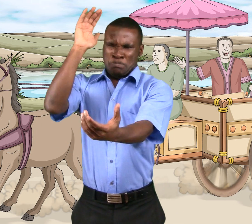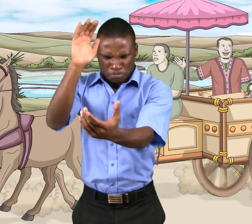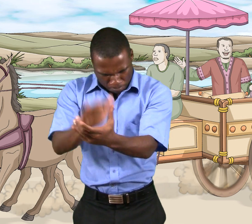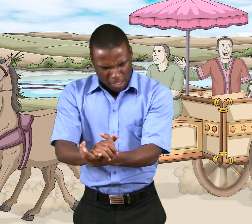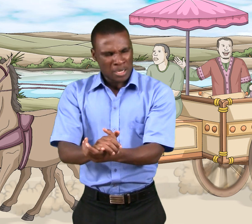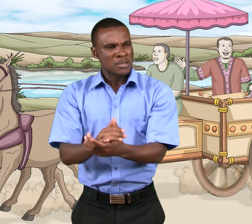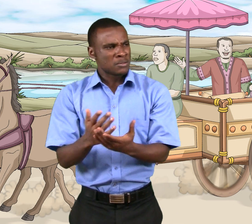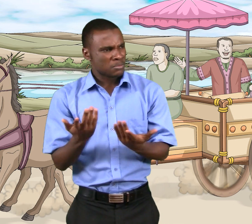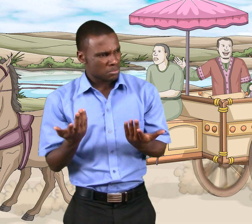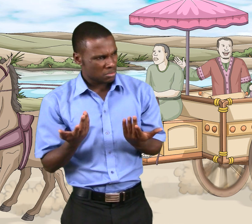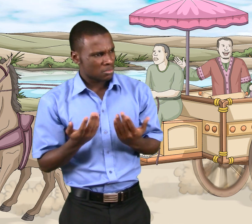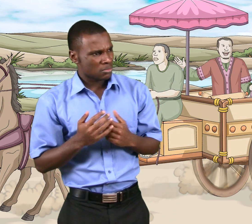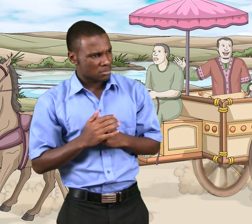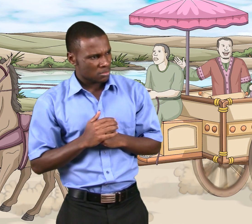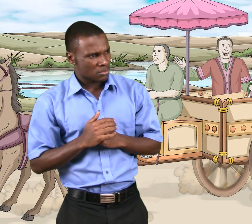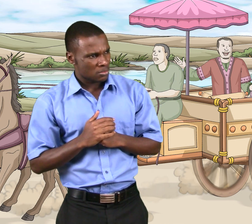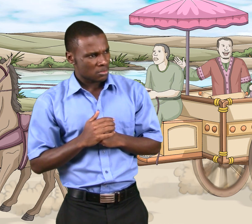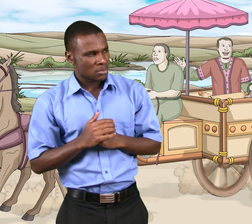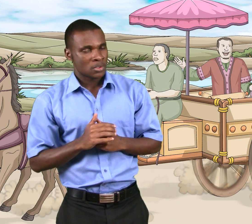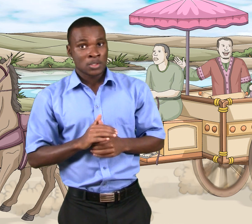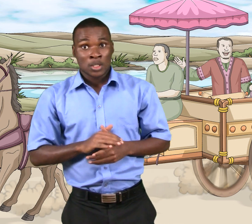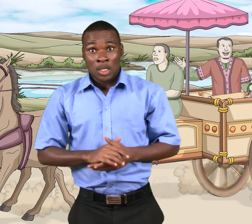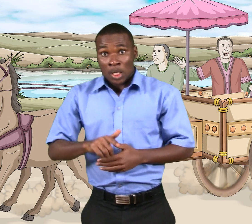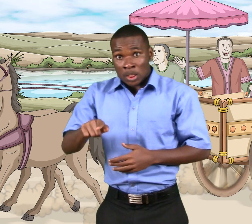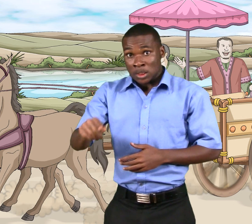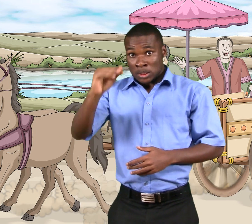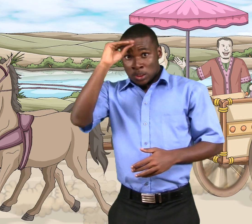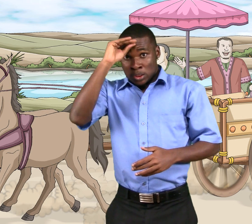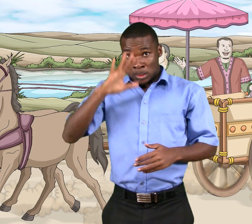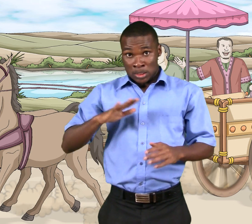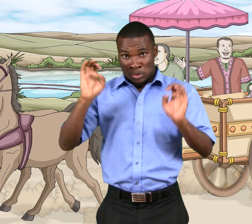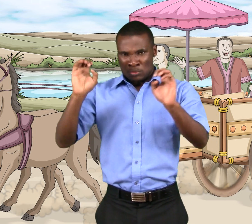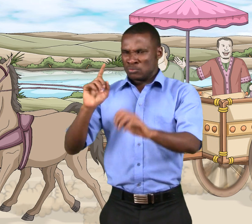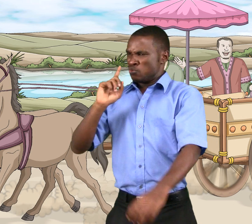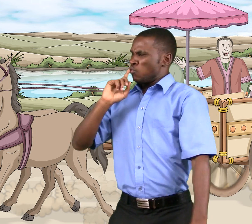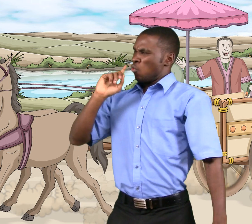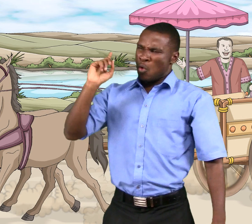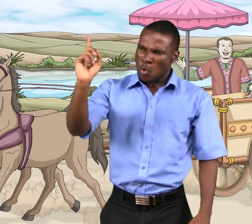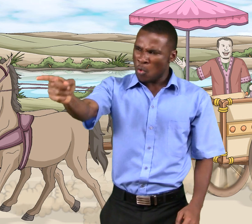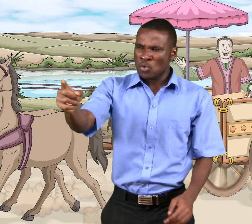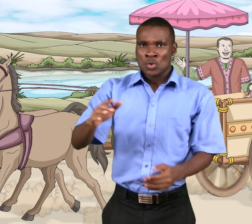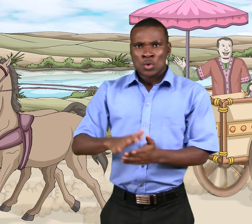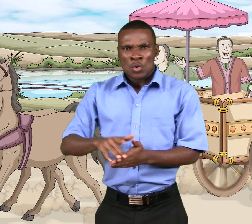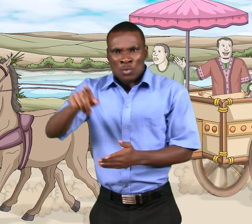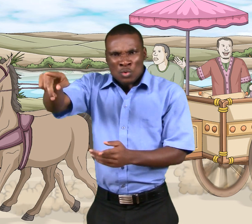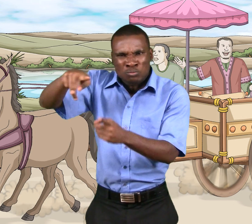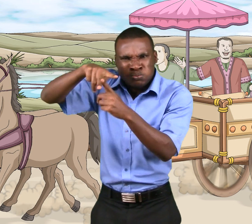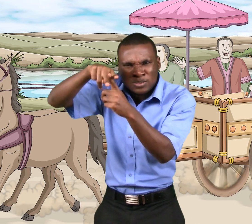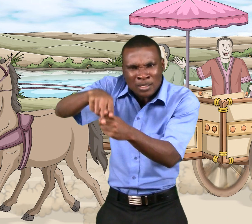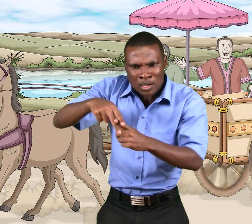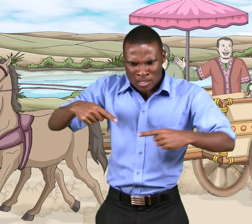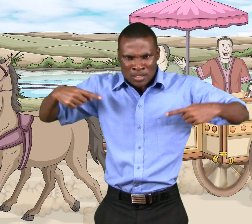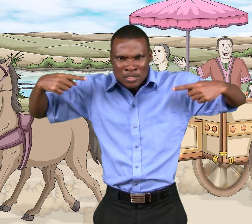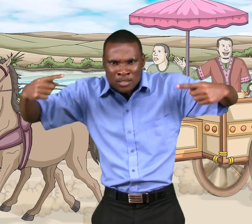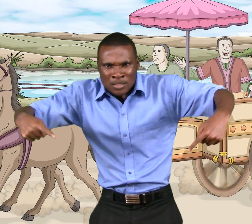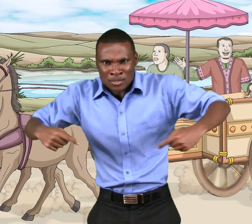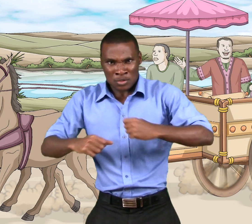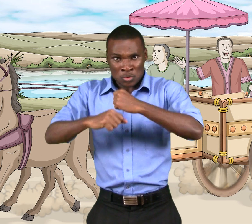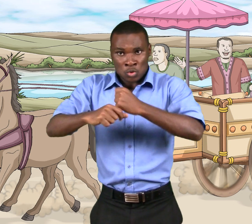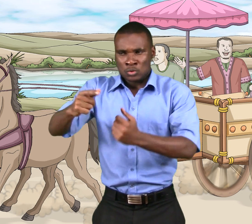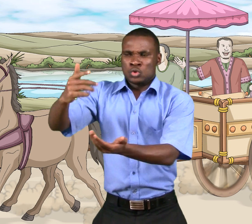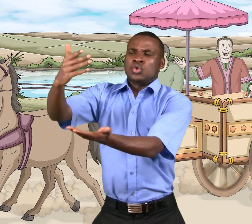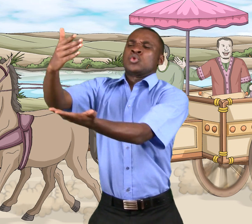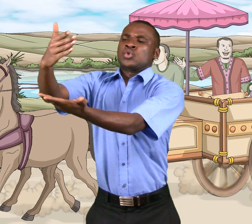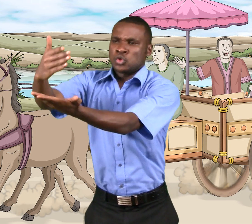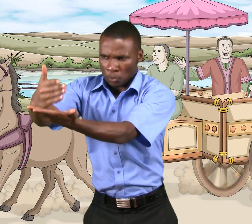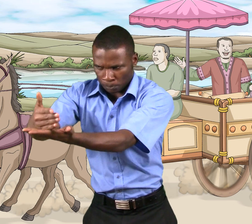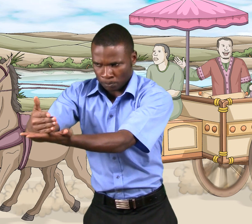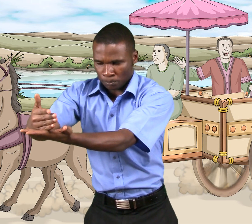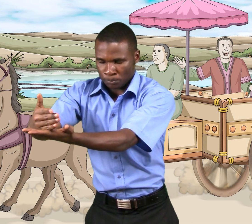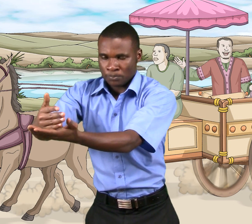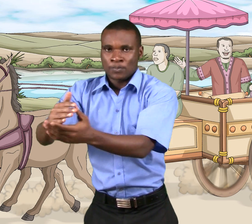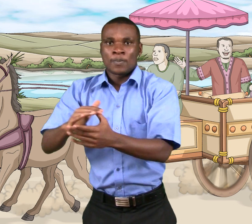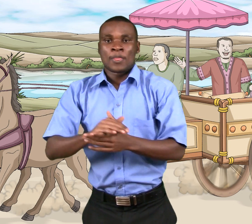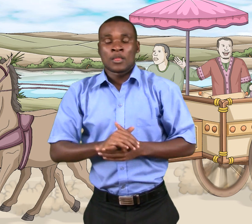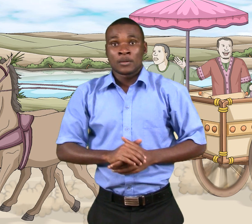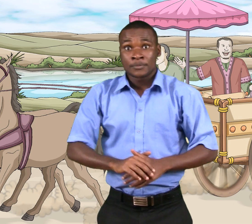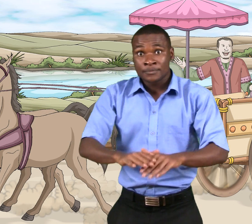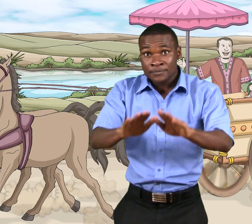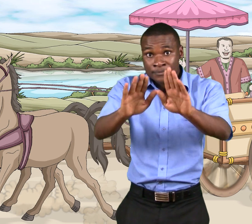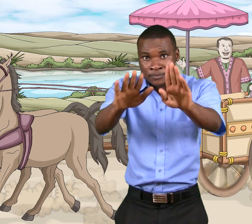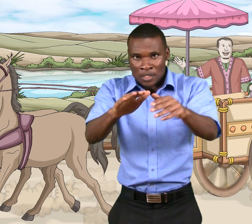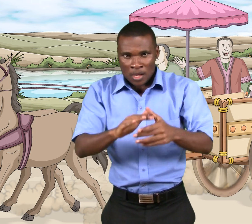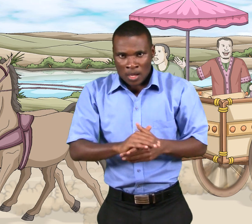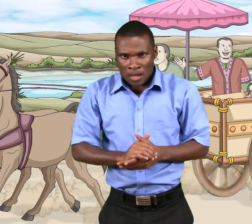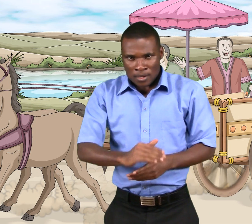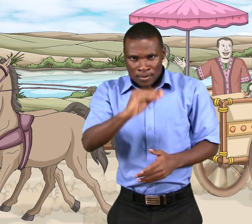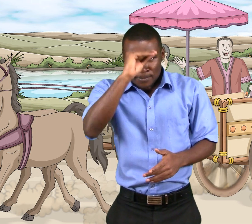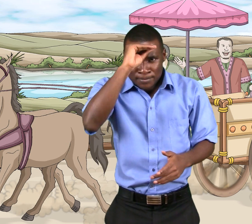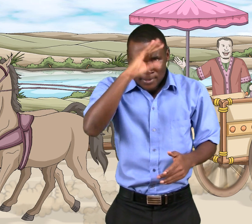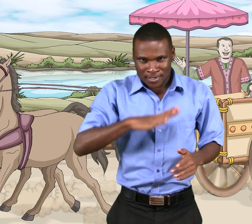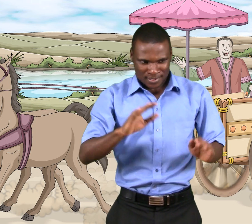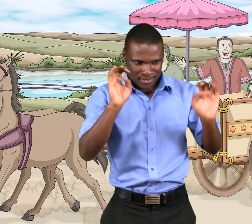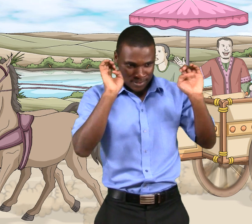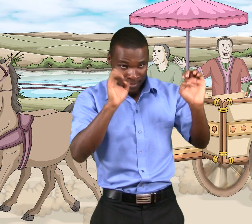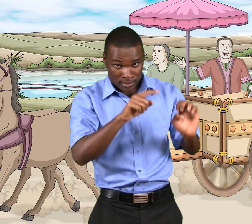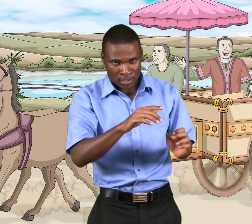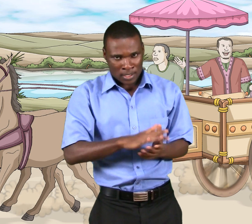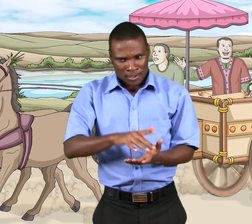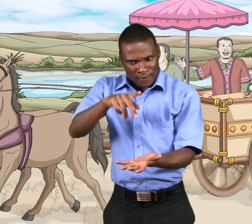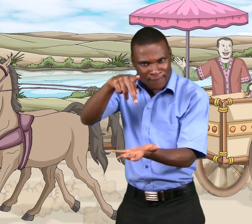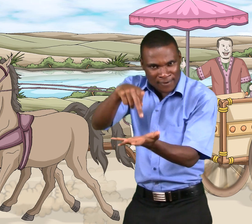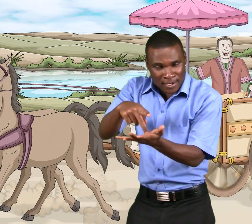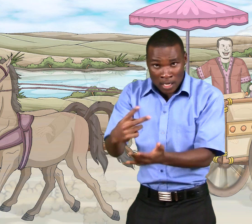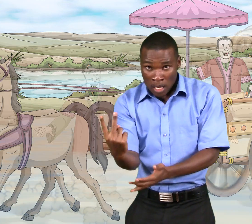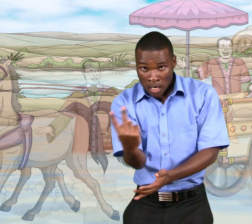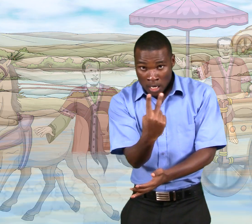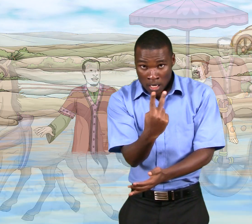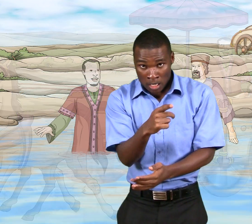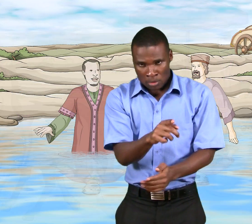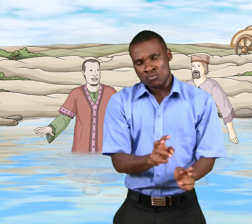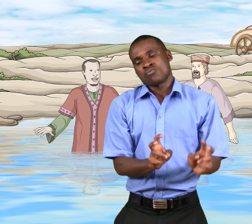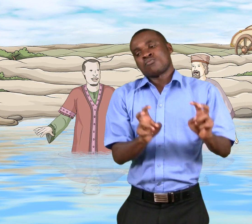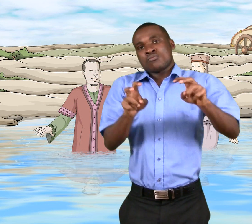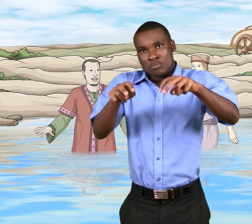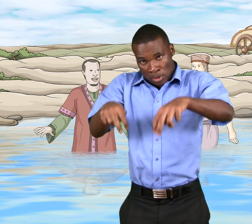And he gave orders to stop the chariot.